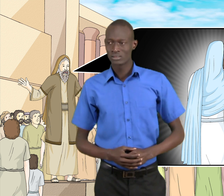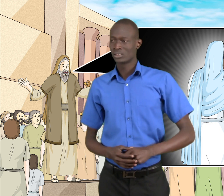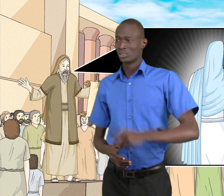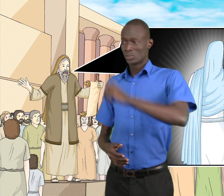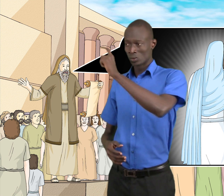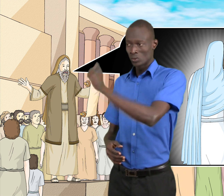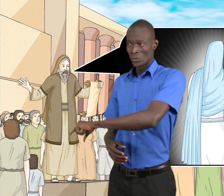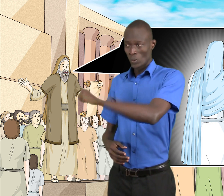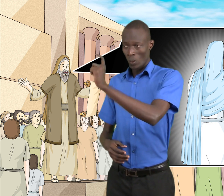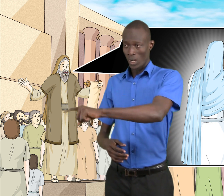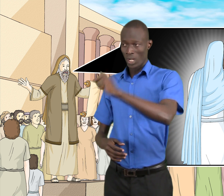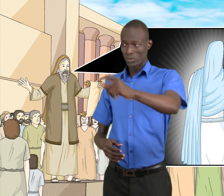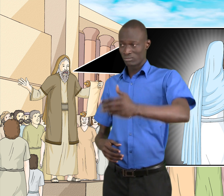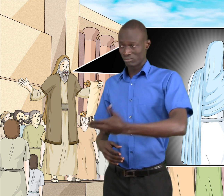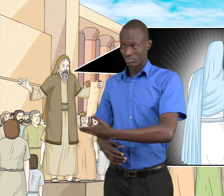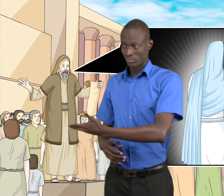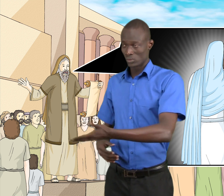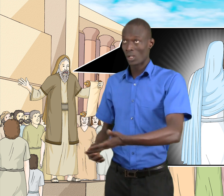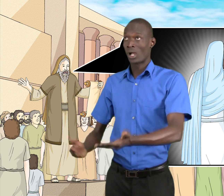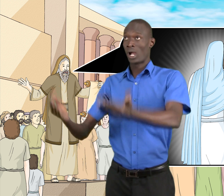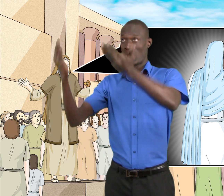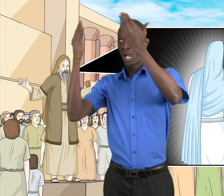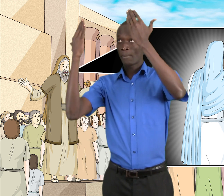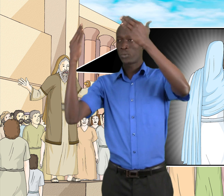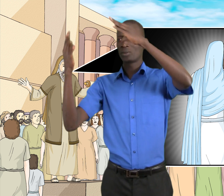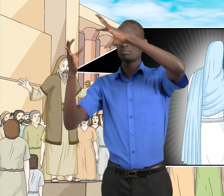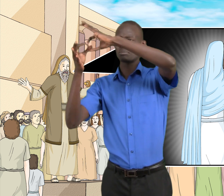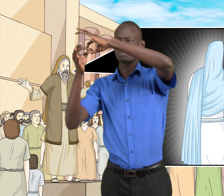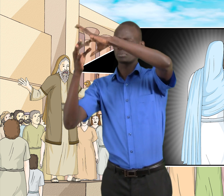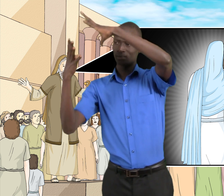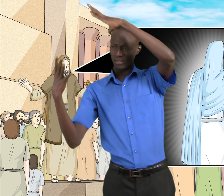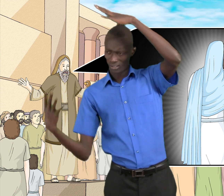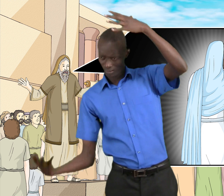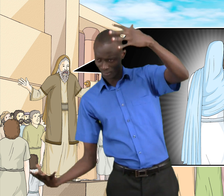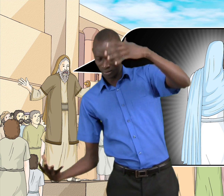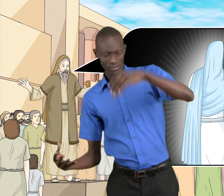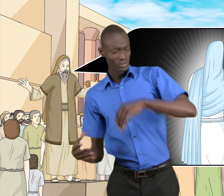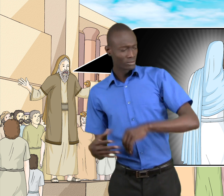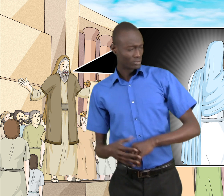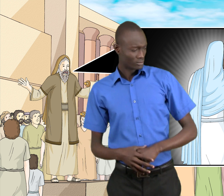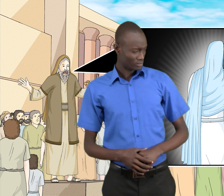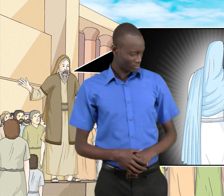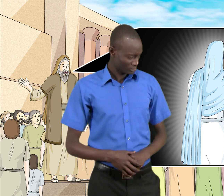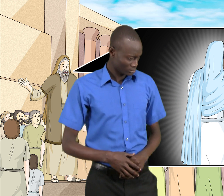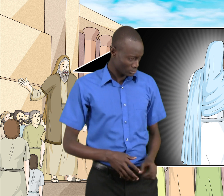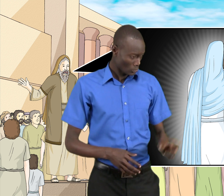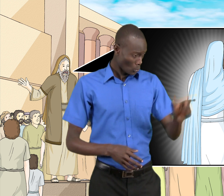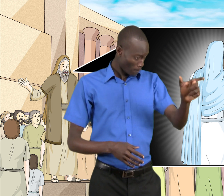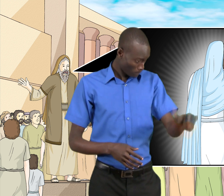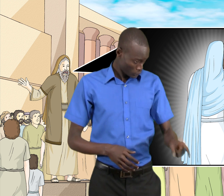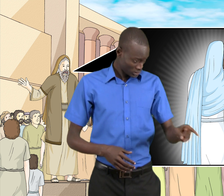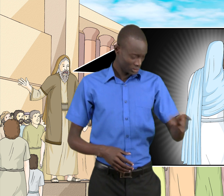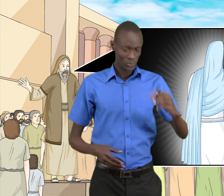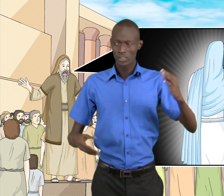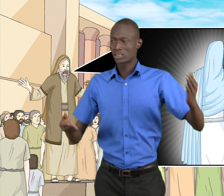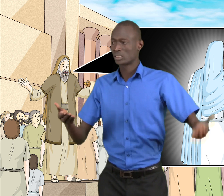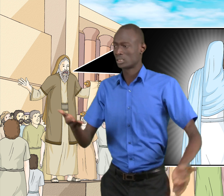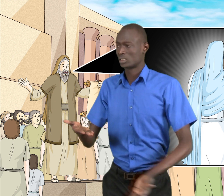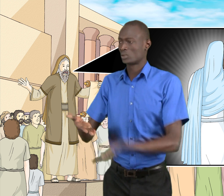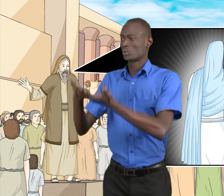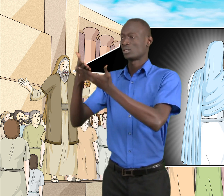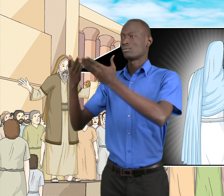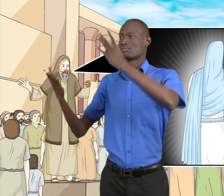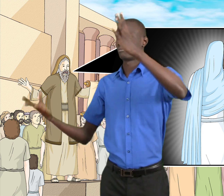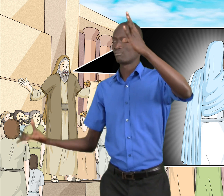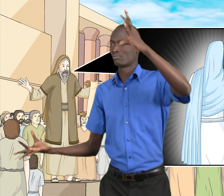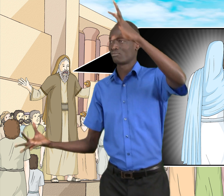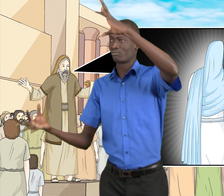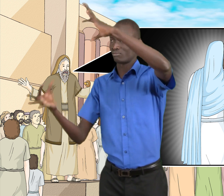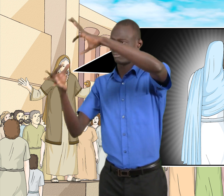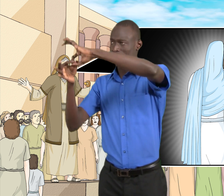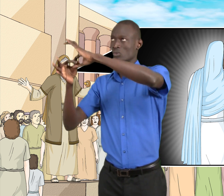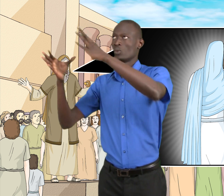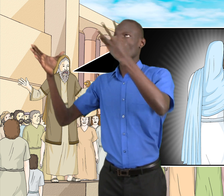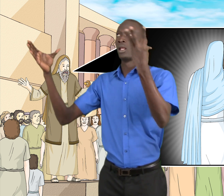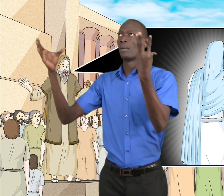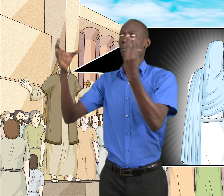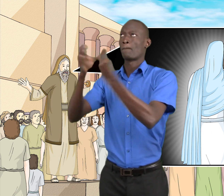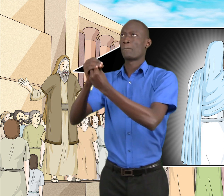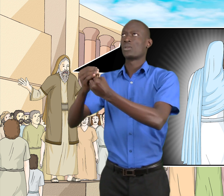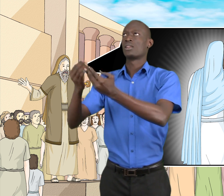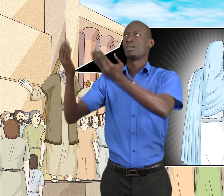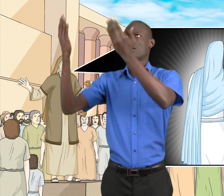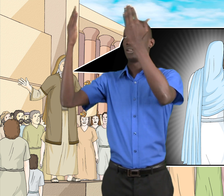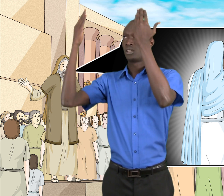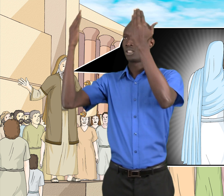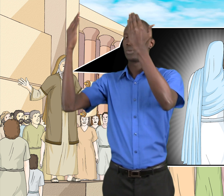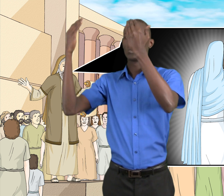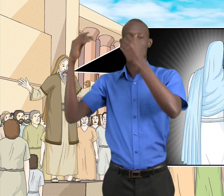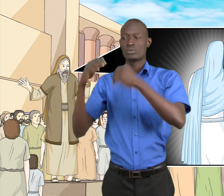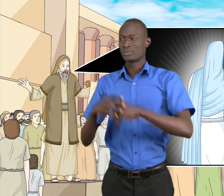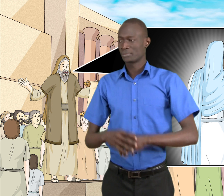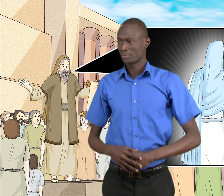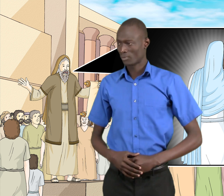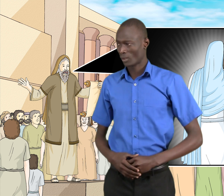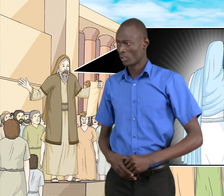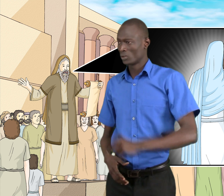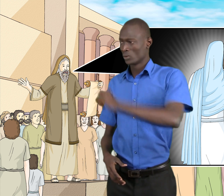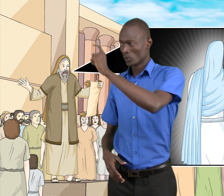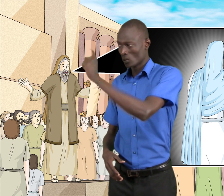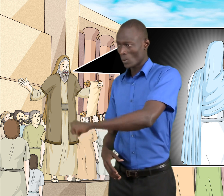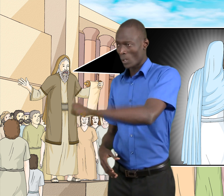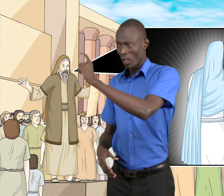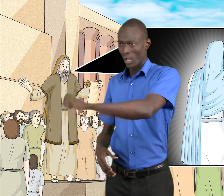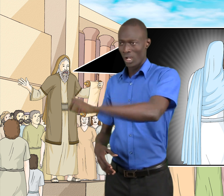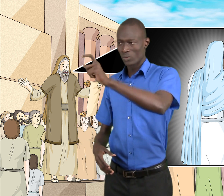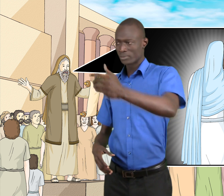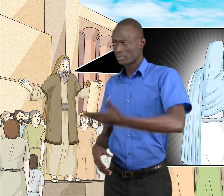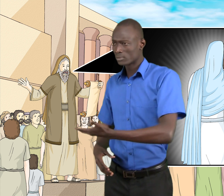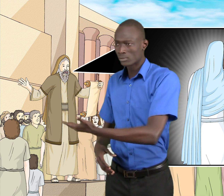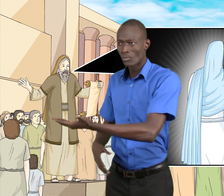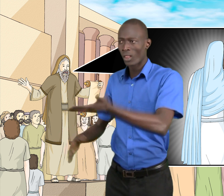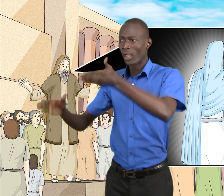Yet He bore the sin of many and made intercession for the transgressors.